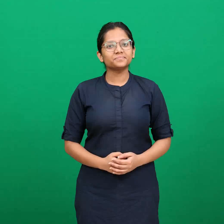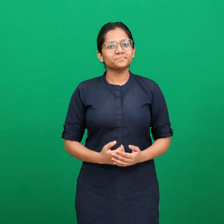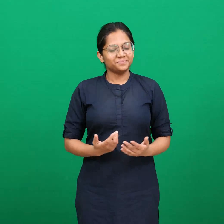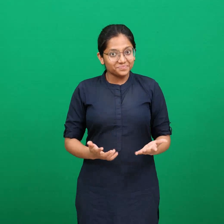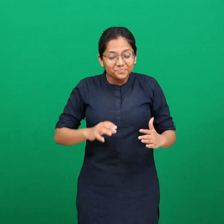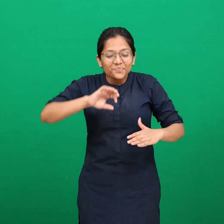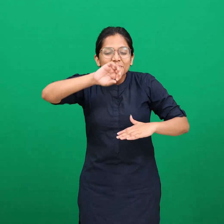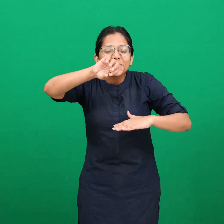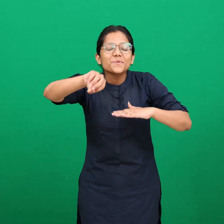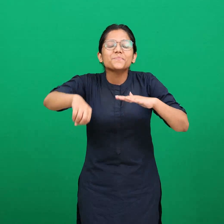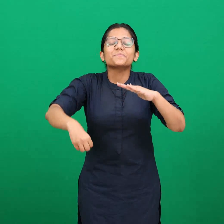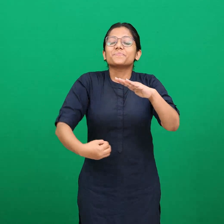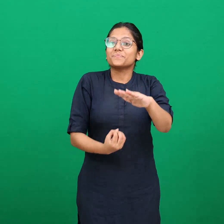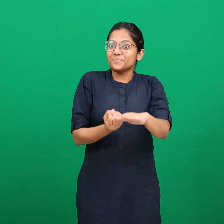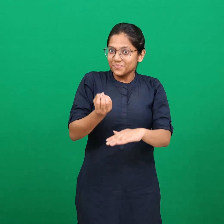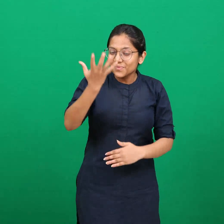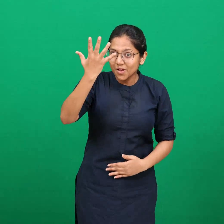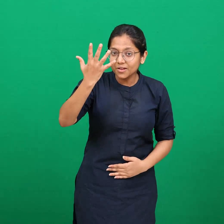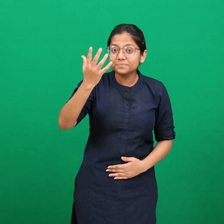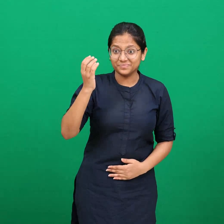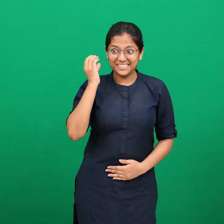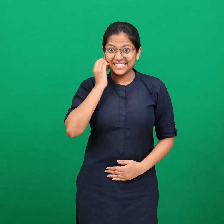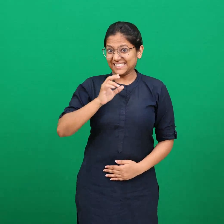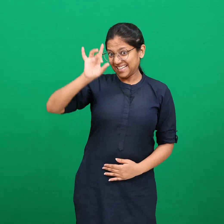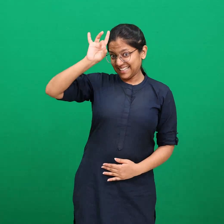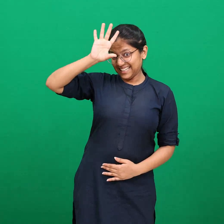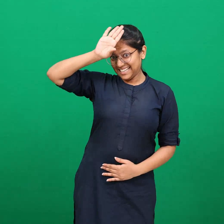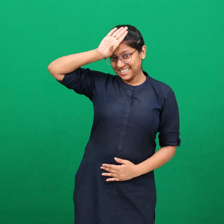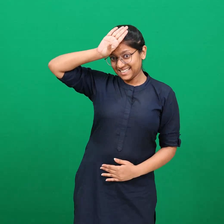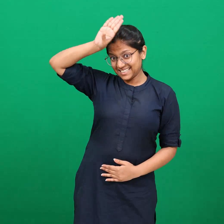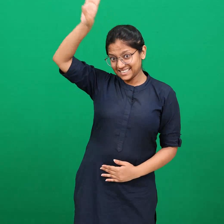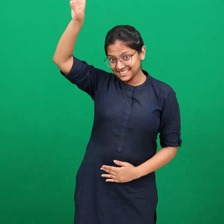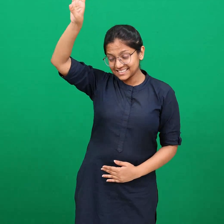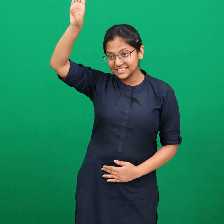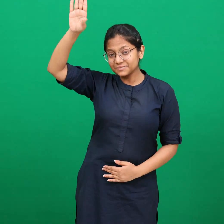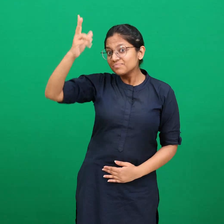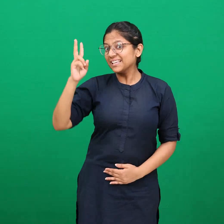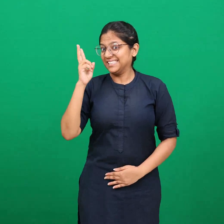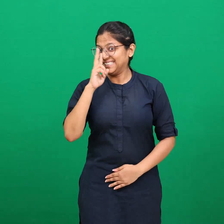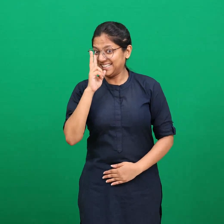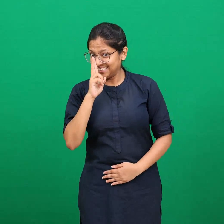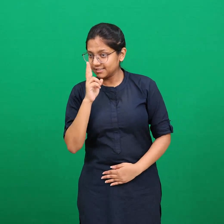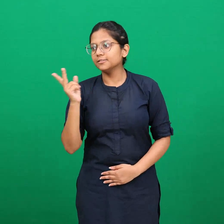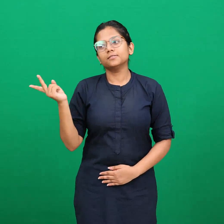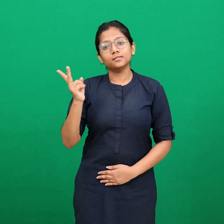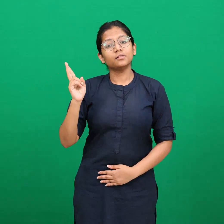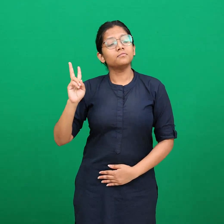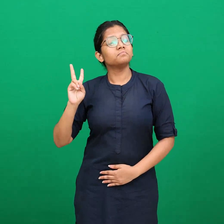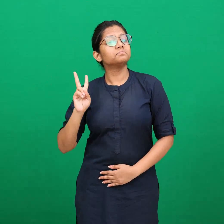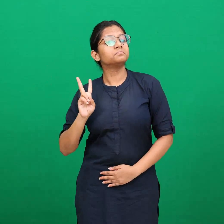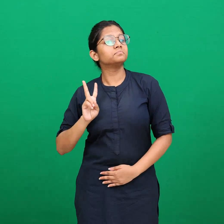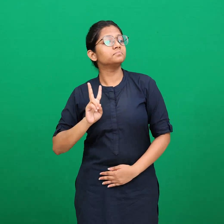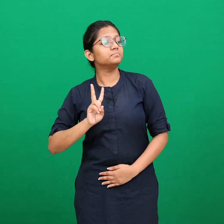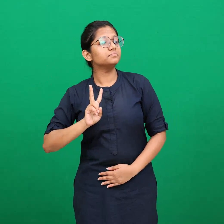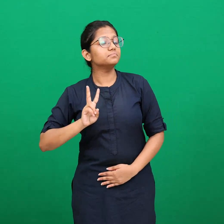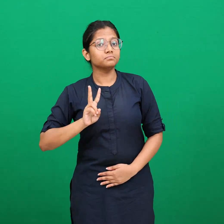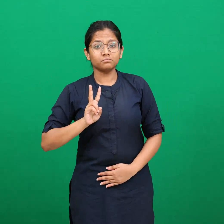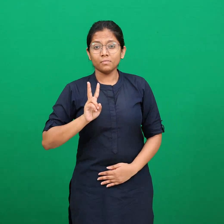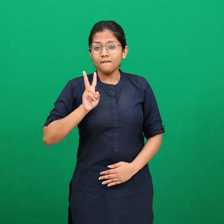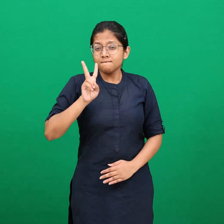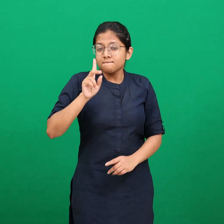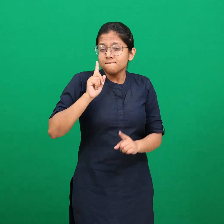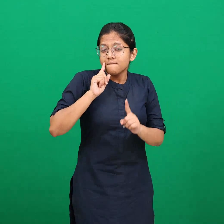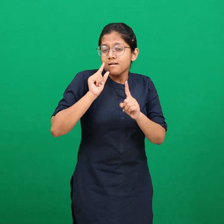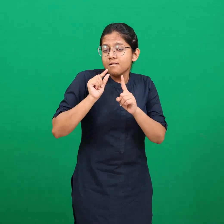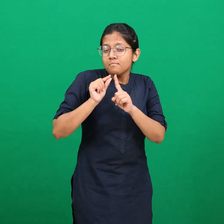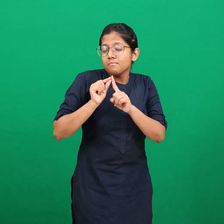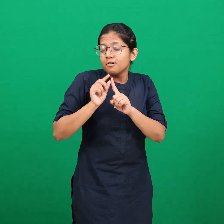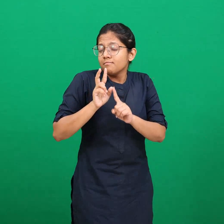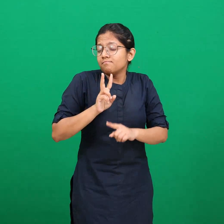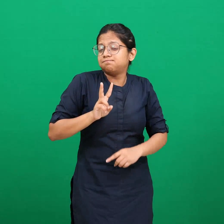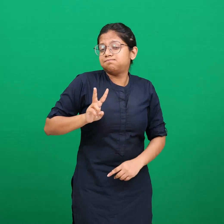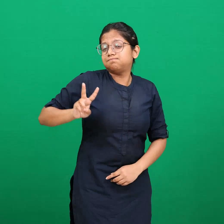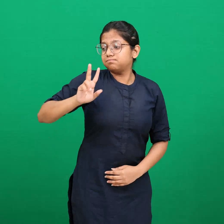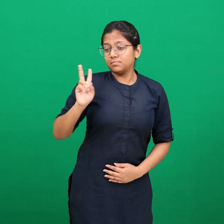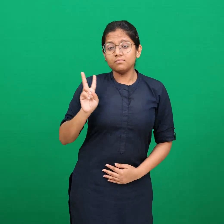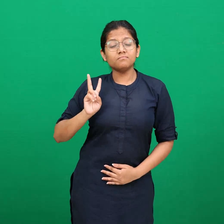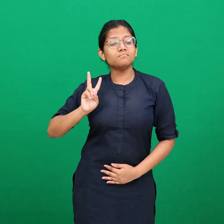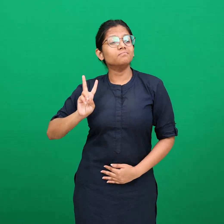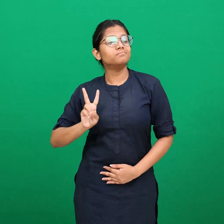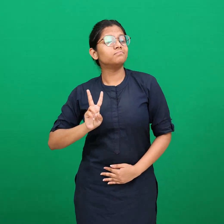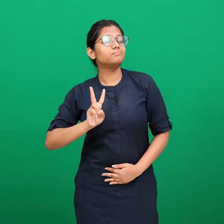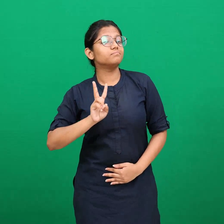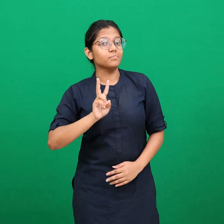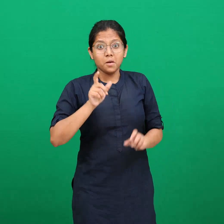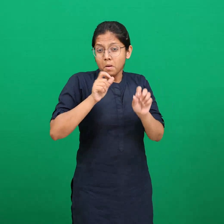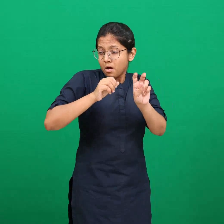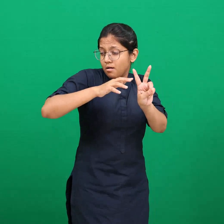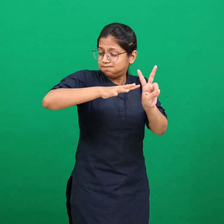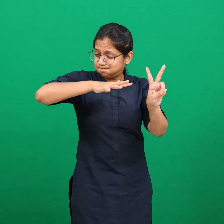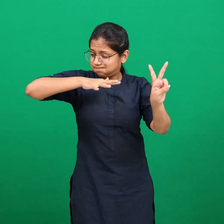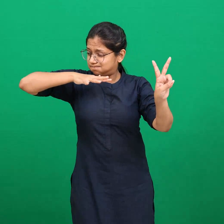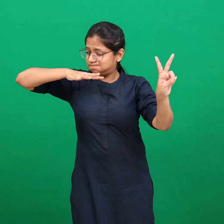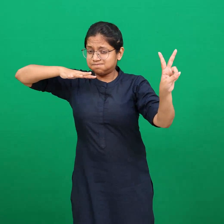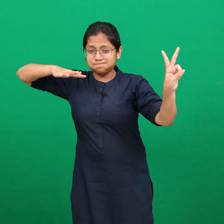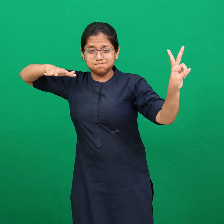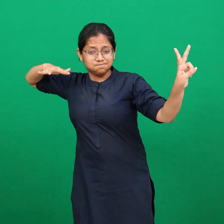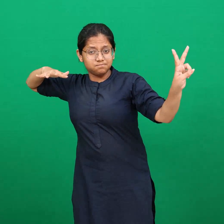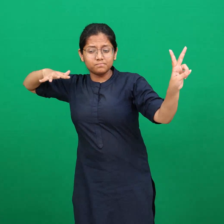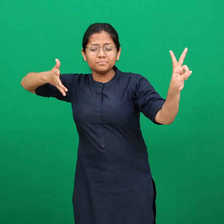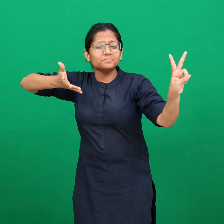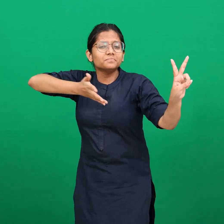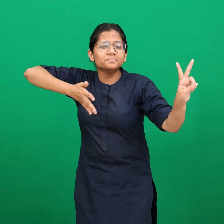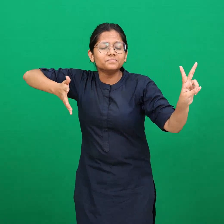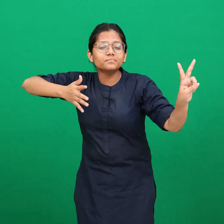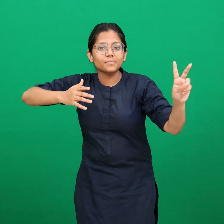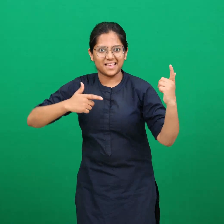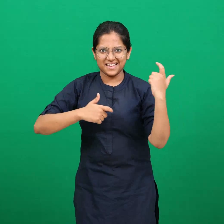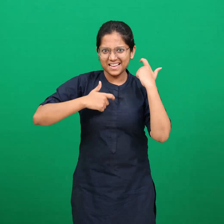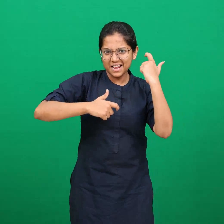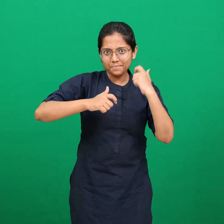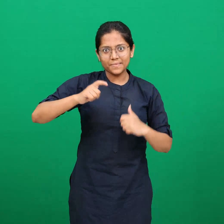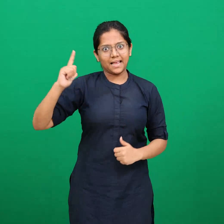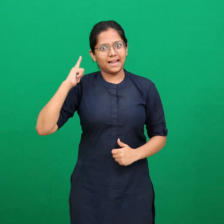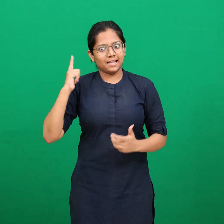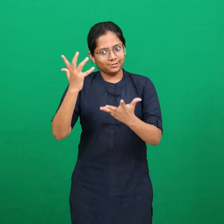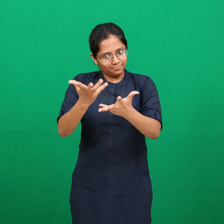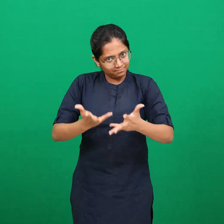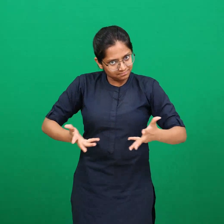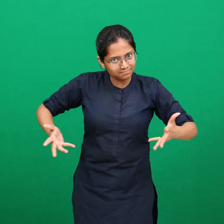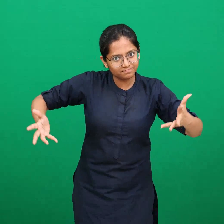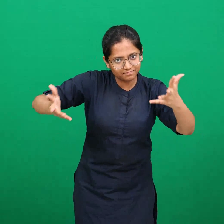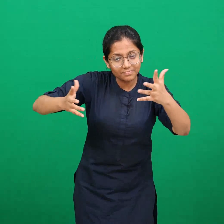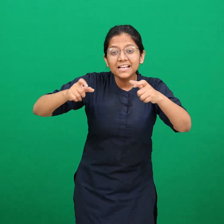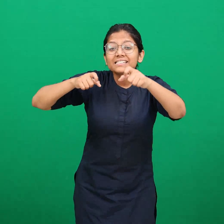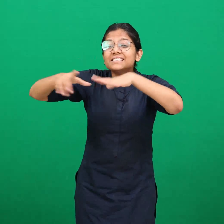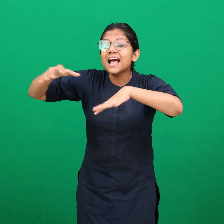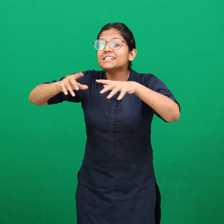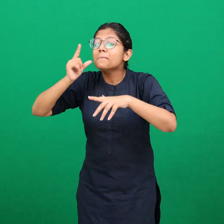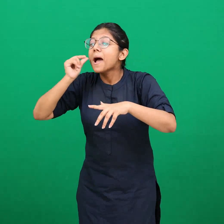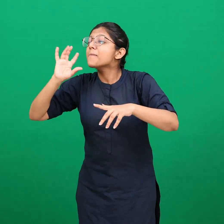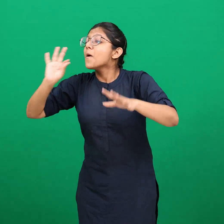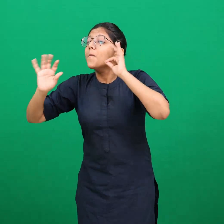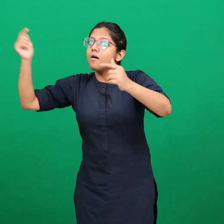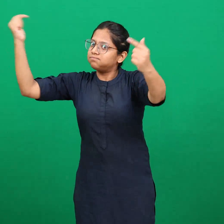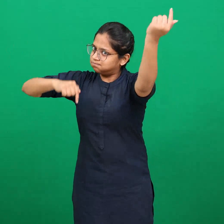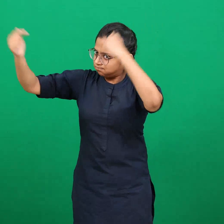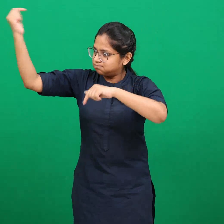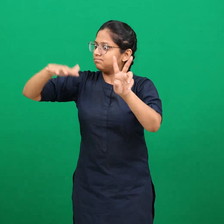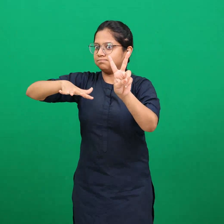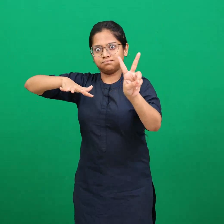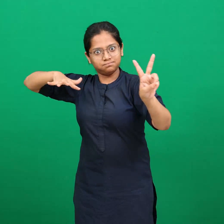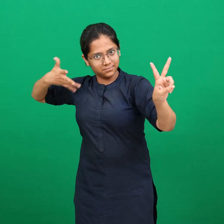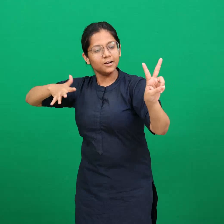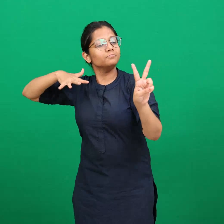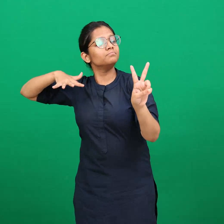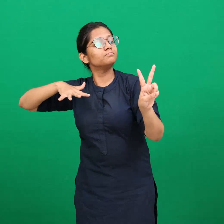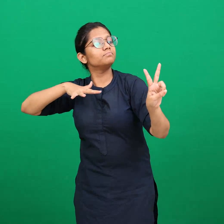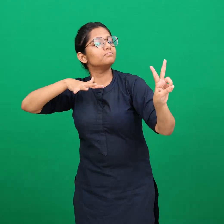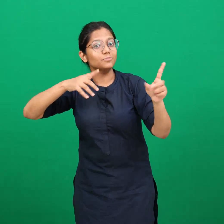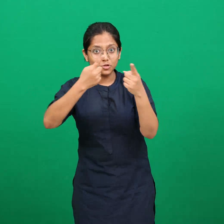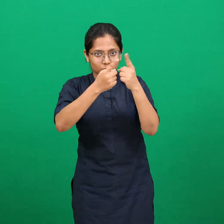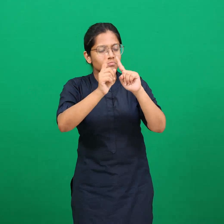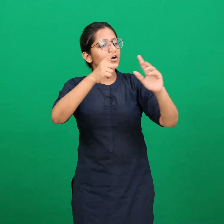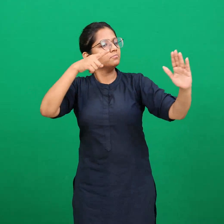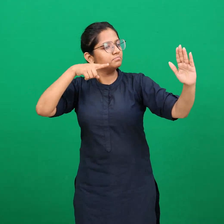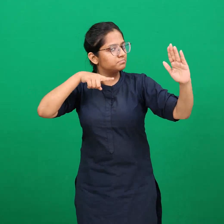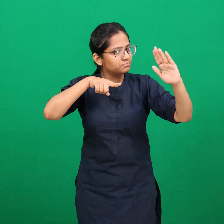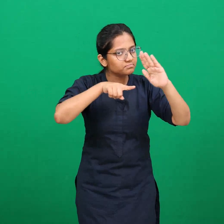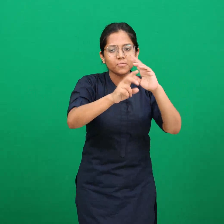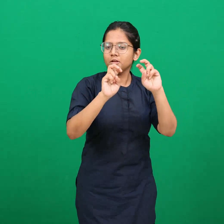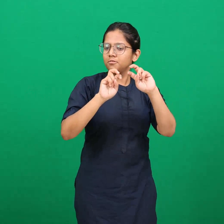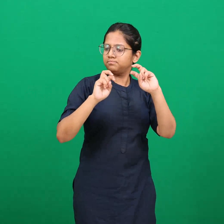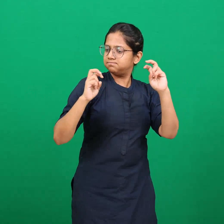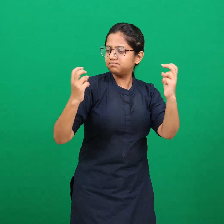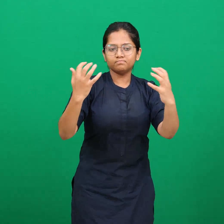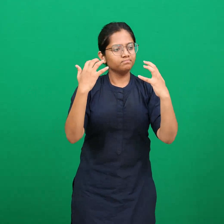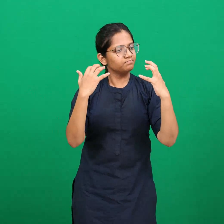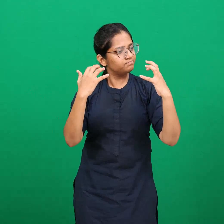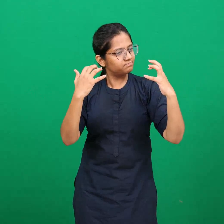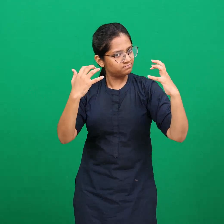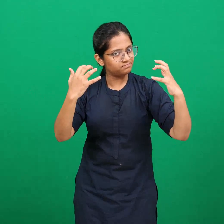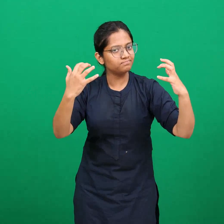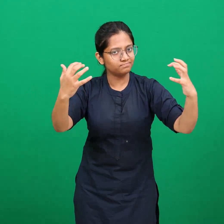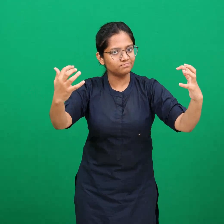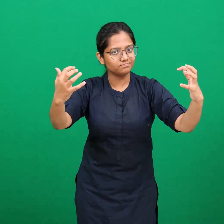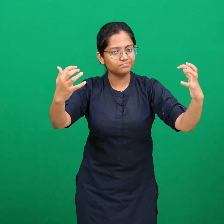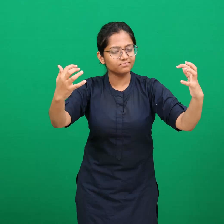The next day Agrippa and Bernice came with great pomp and entered the auditorium, along with the commanders and leading men of the city.